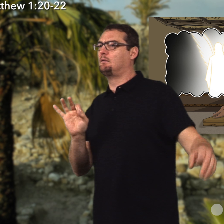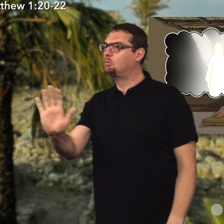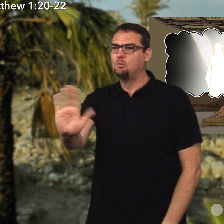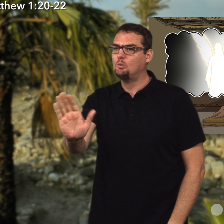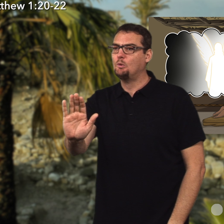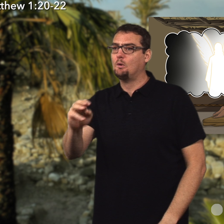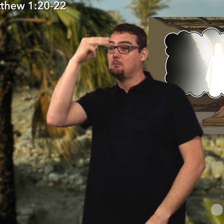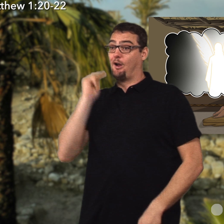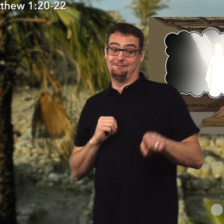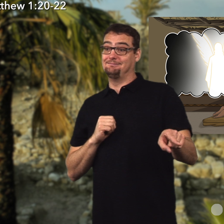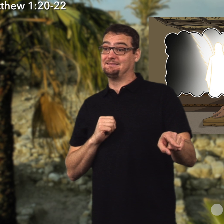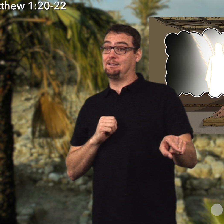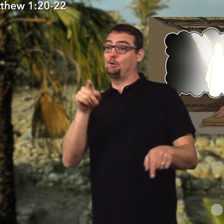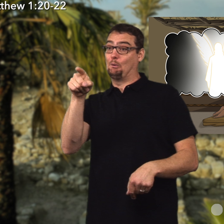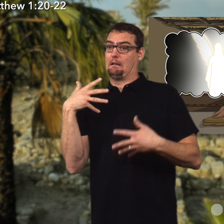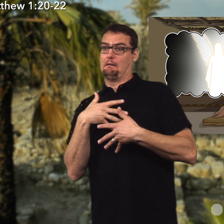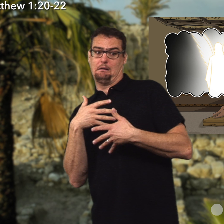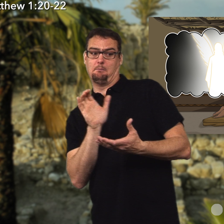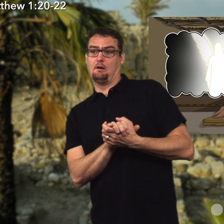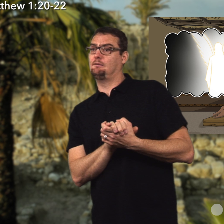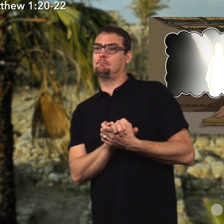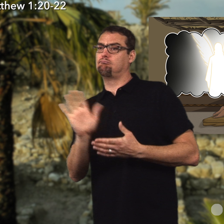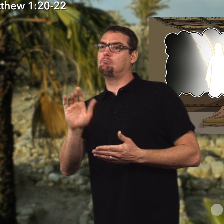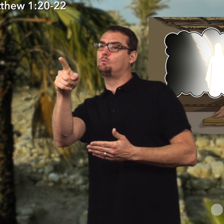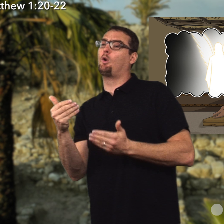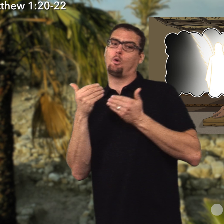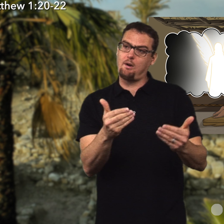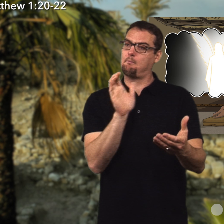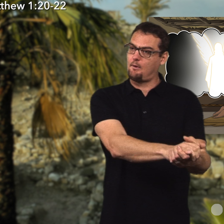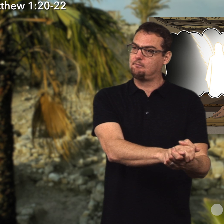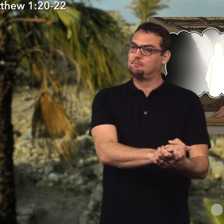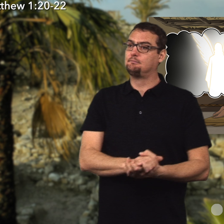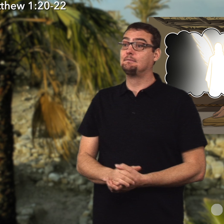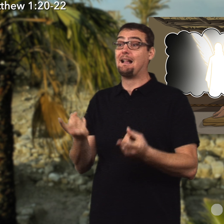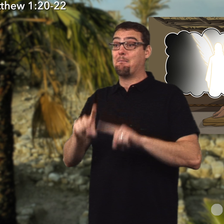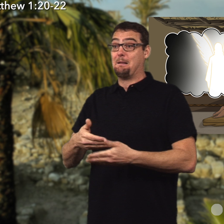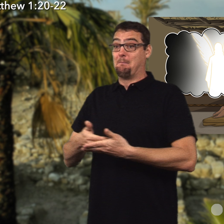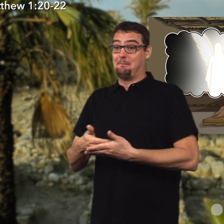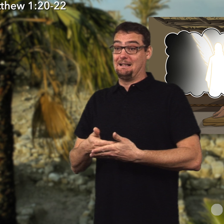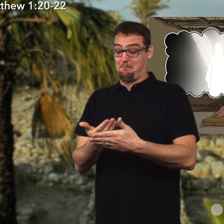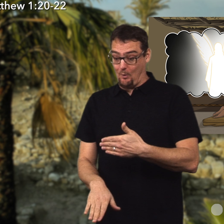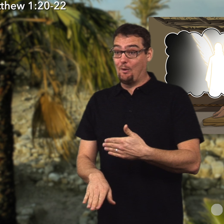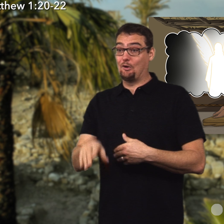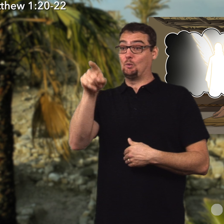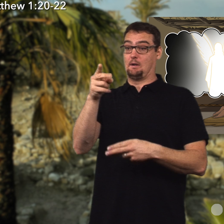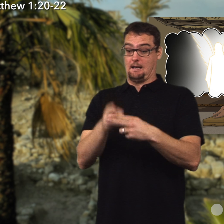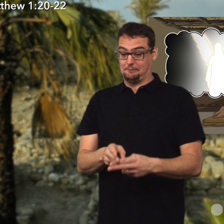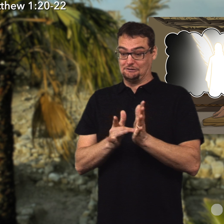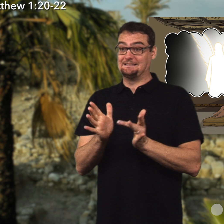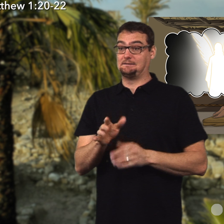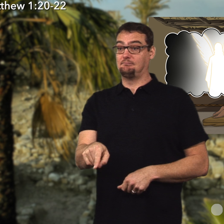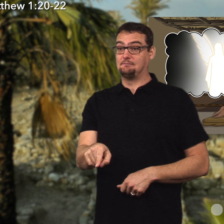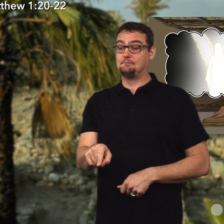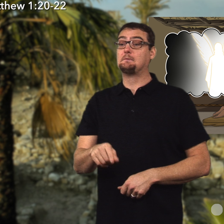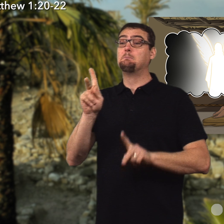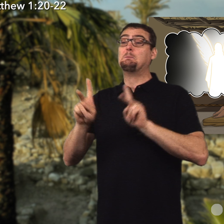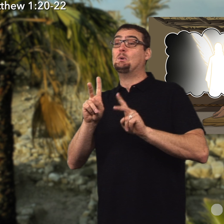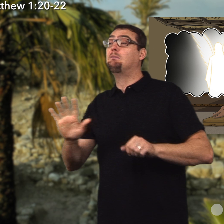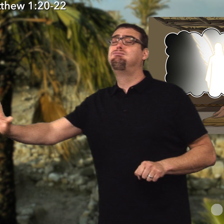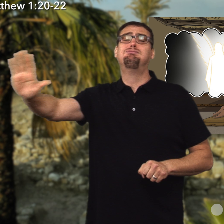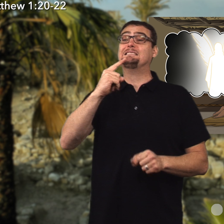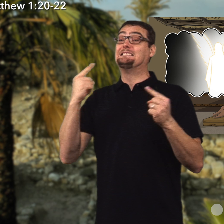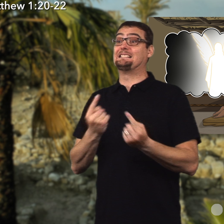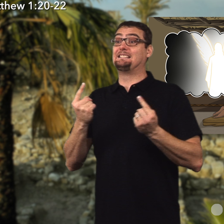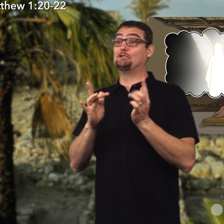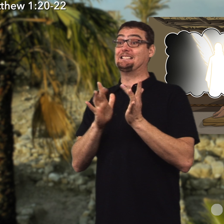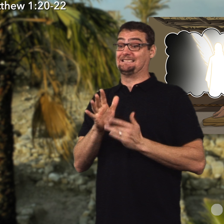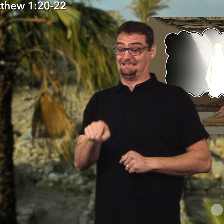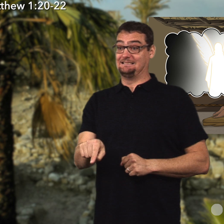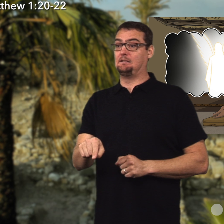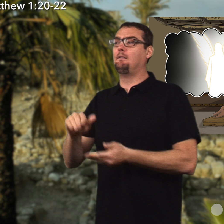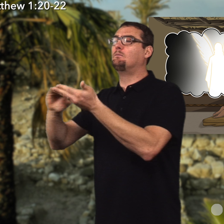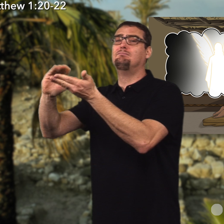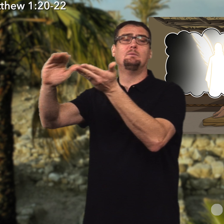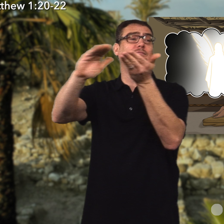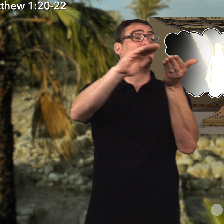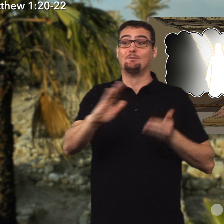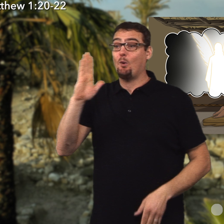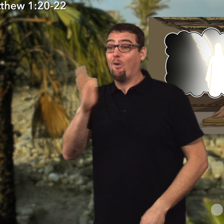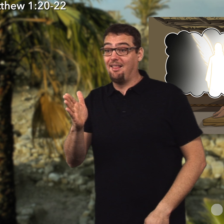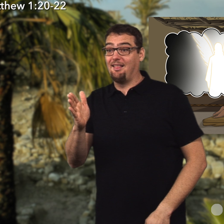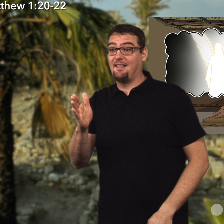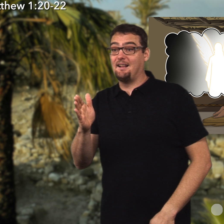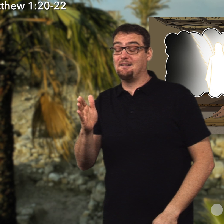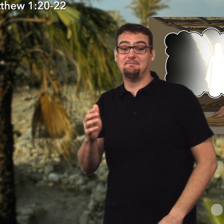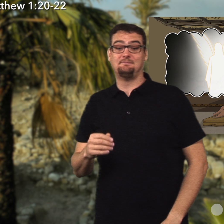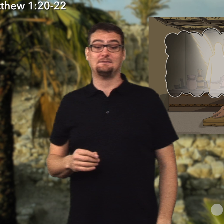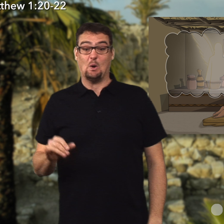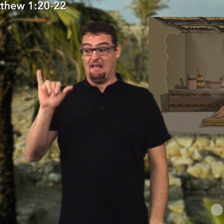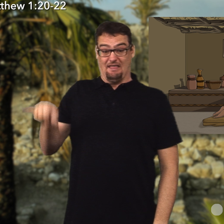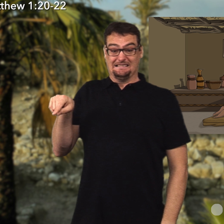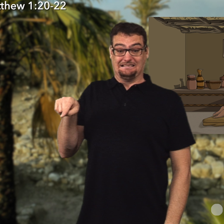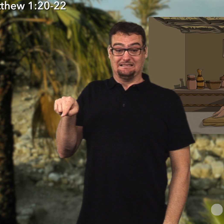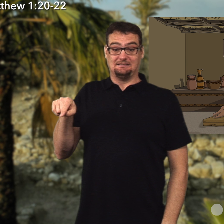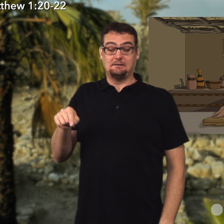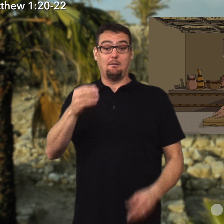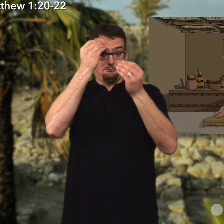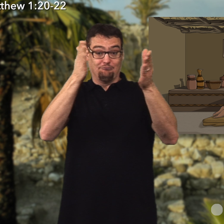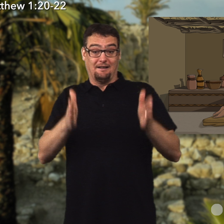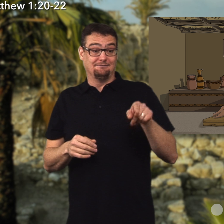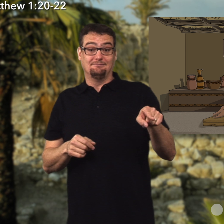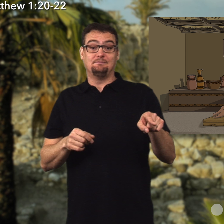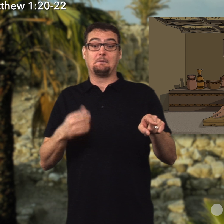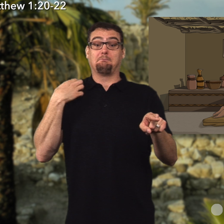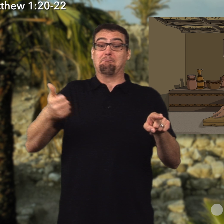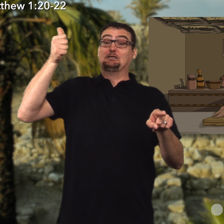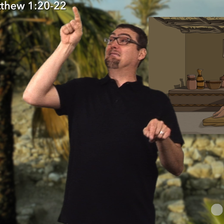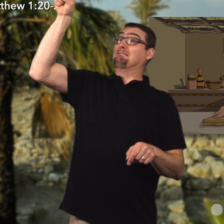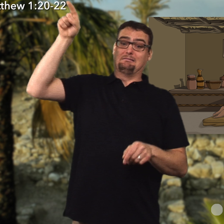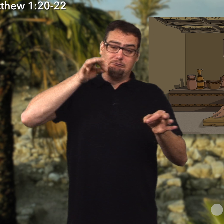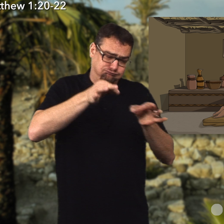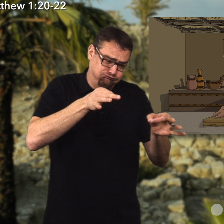She will give birth to a Son, and you are to give Him the name Jesus, because He will save His people from their sins.”